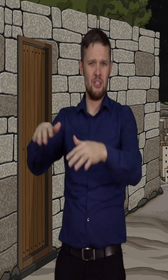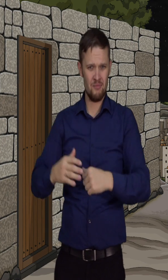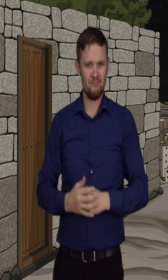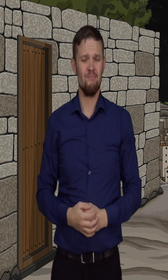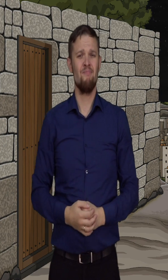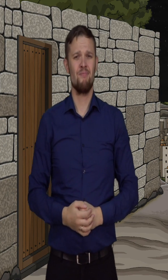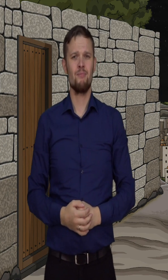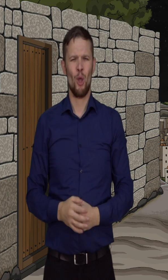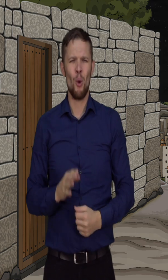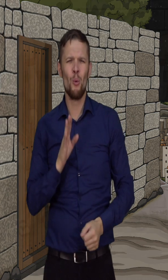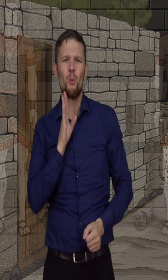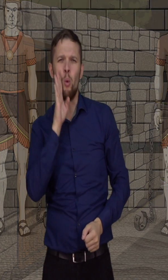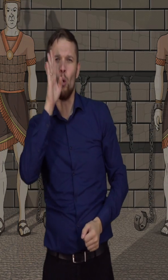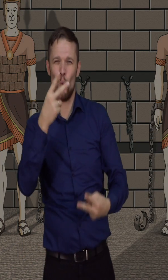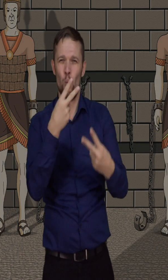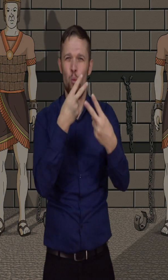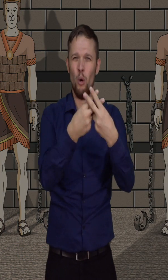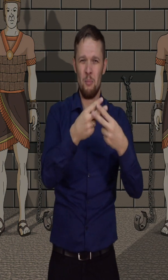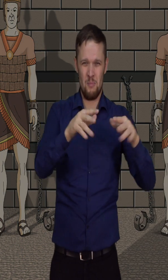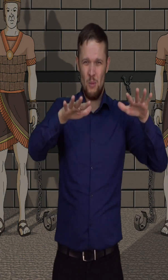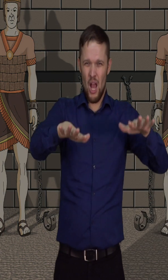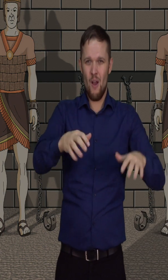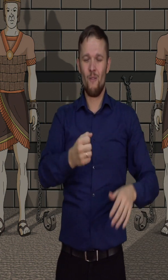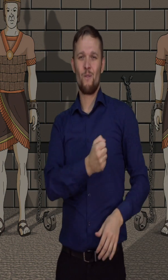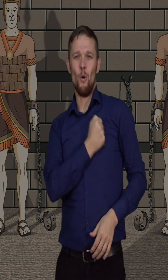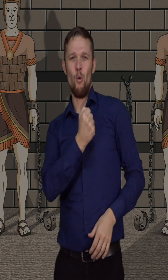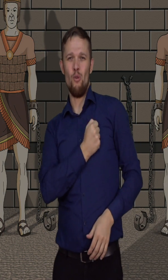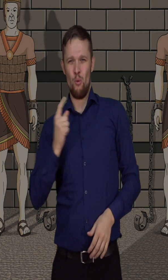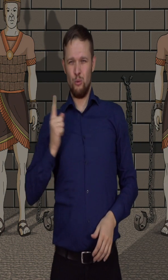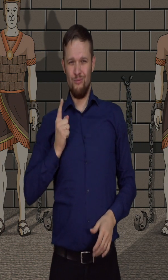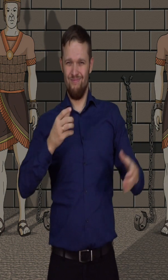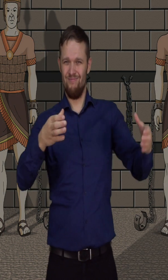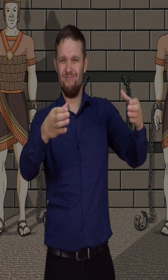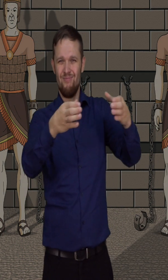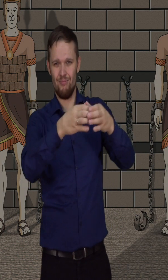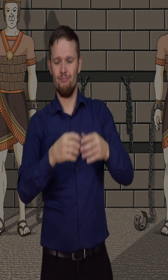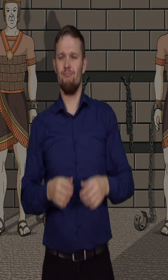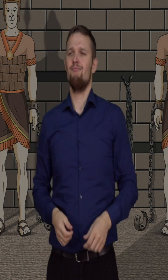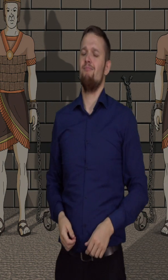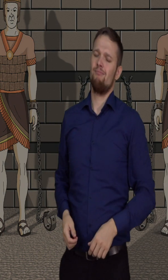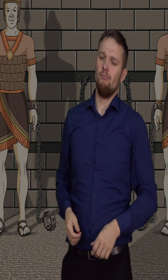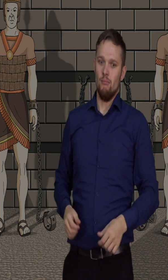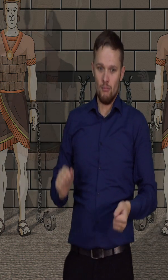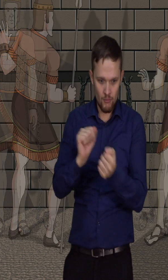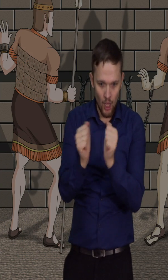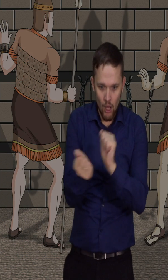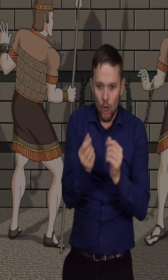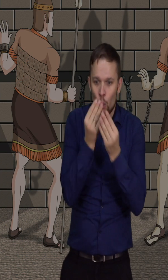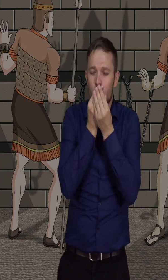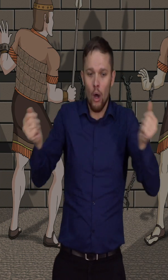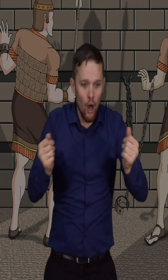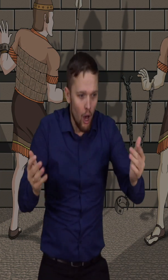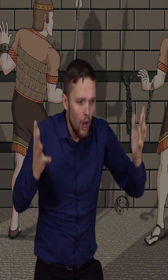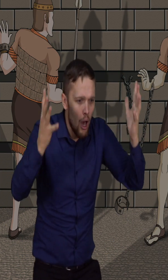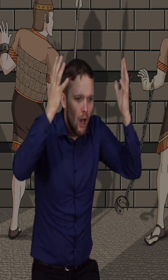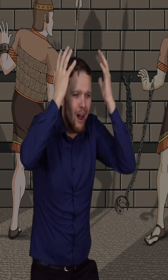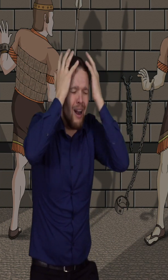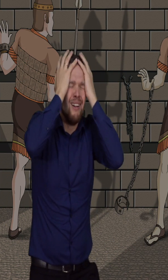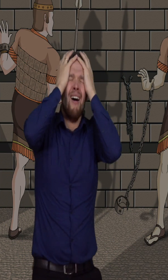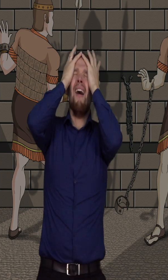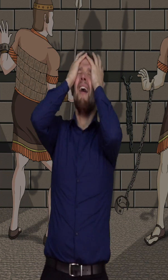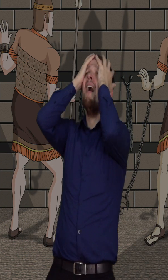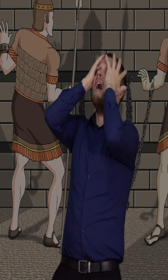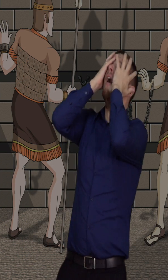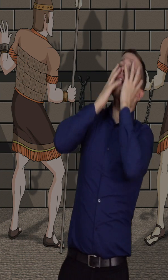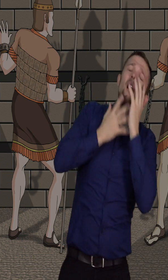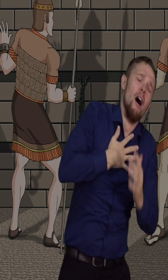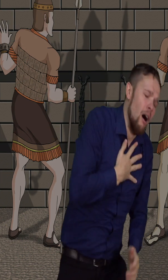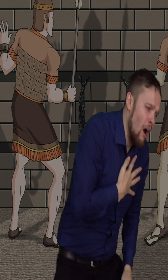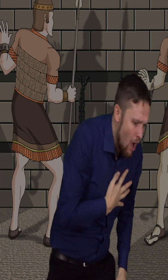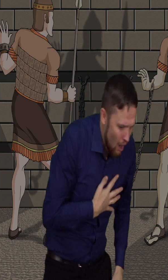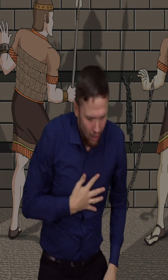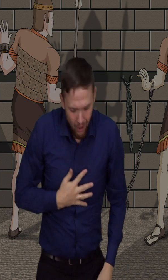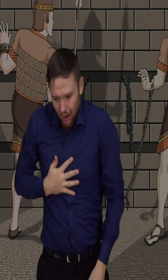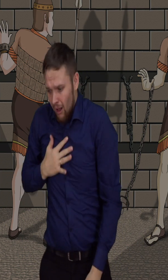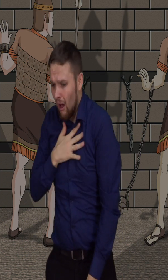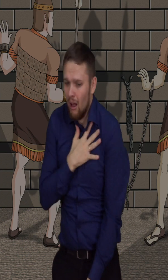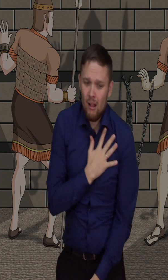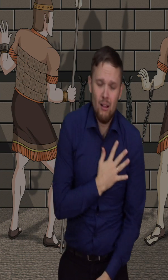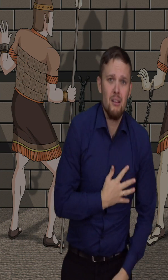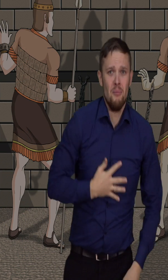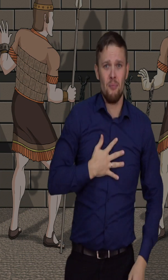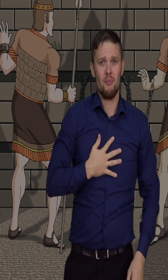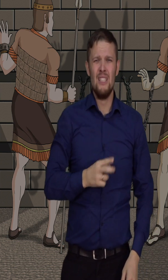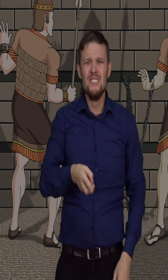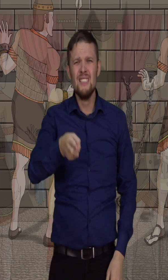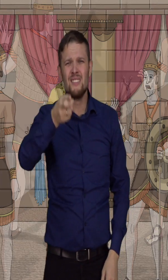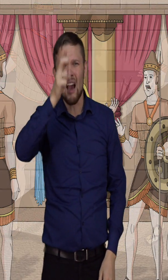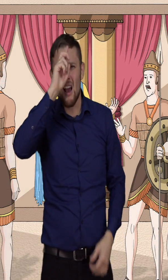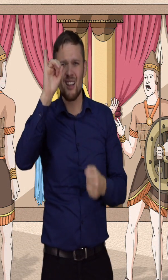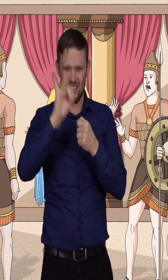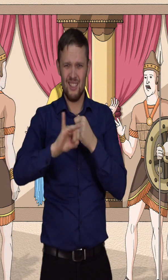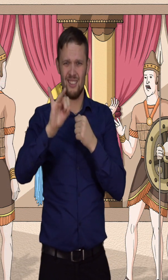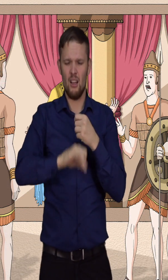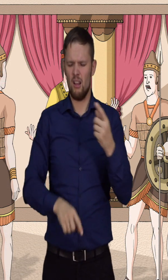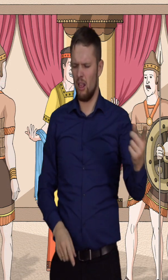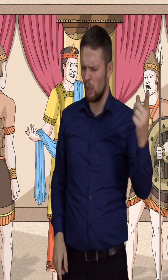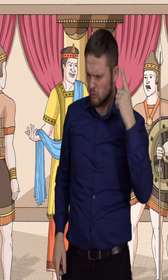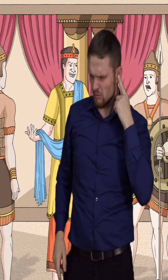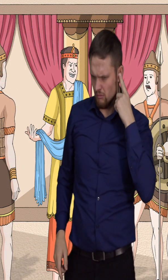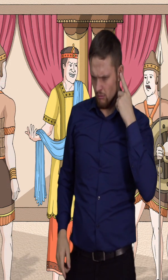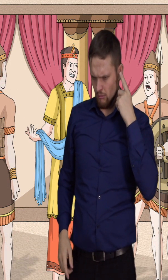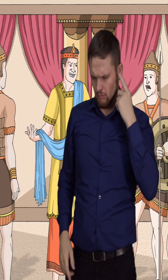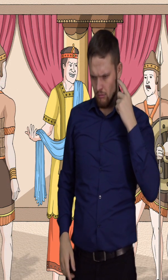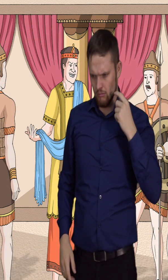At daybreak there was no small commotion among the soldiers as to what had become of Peter.